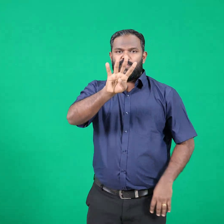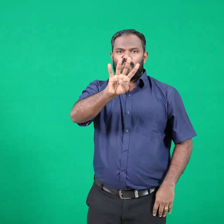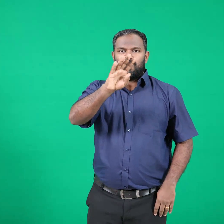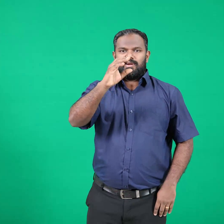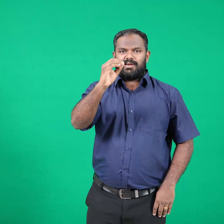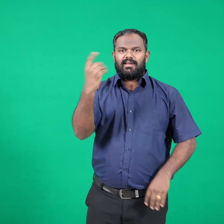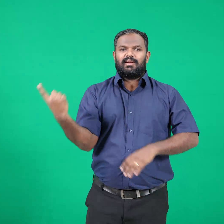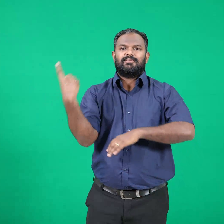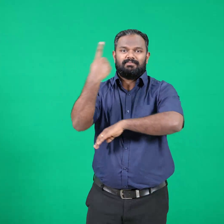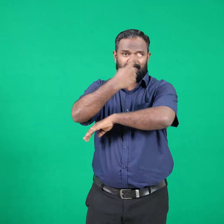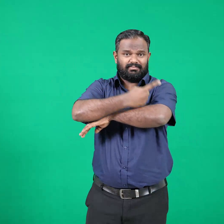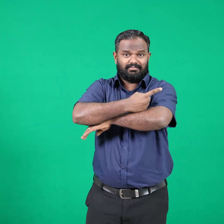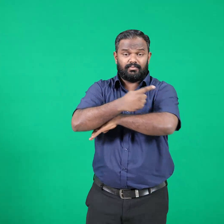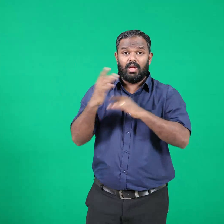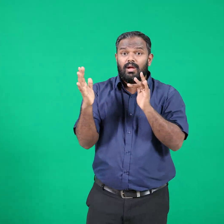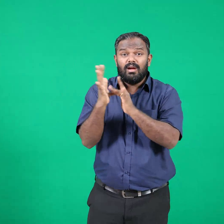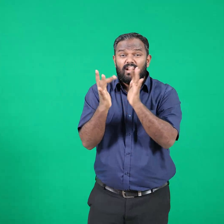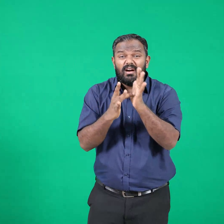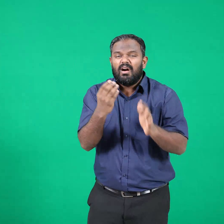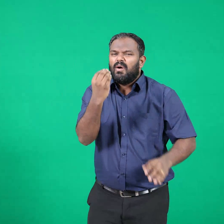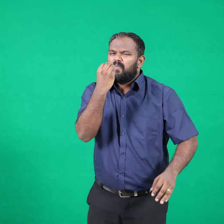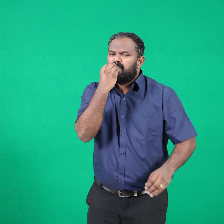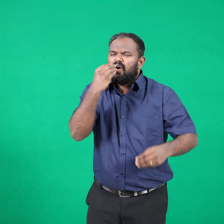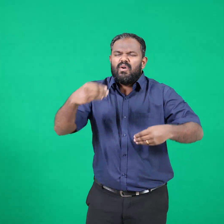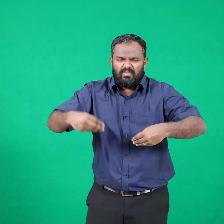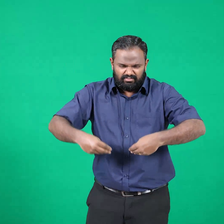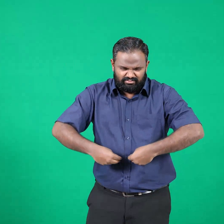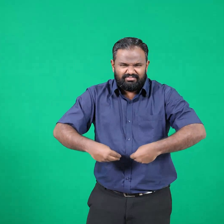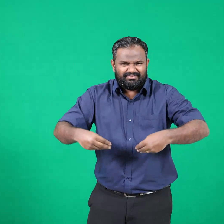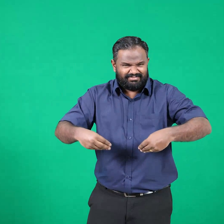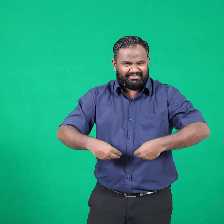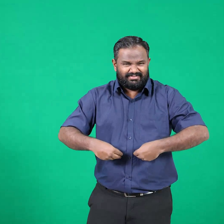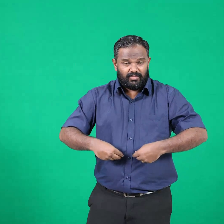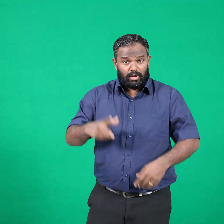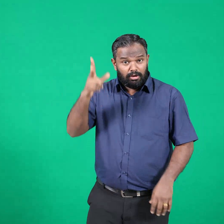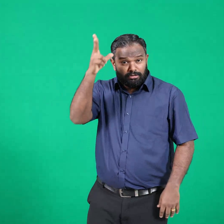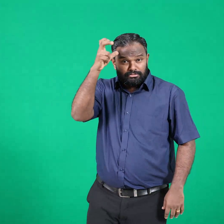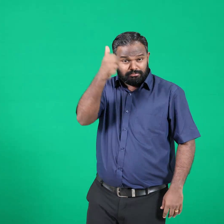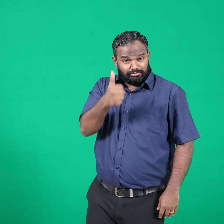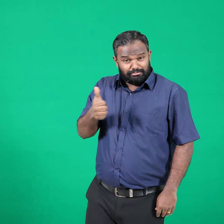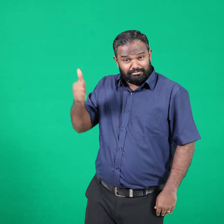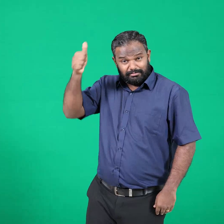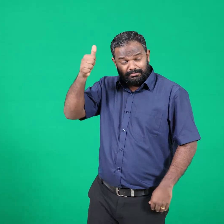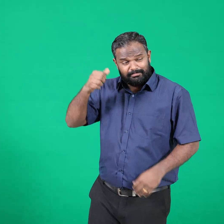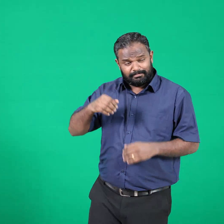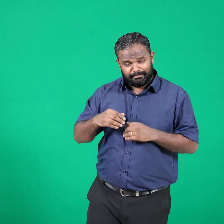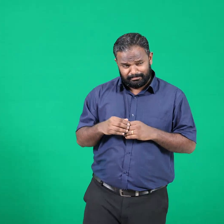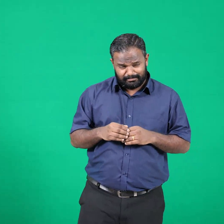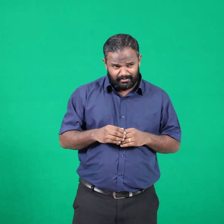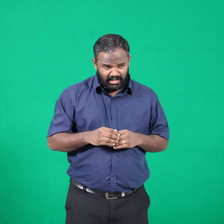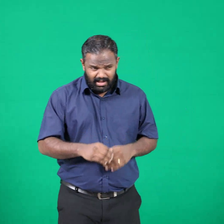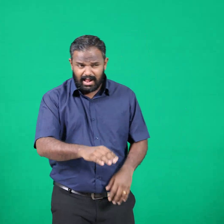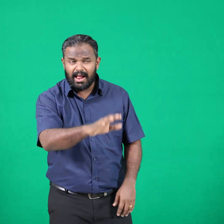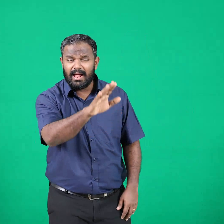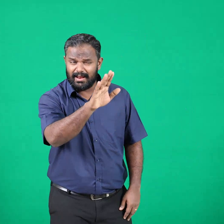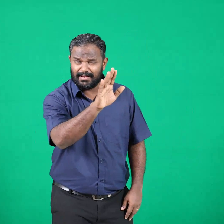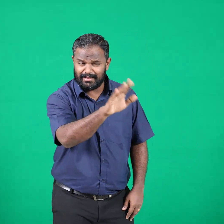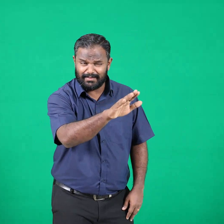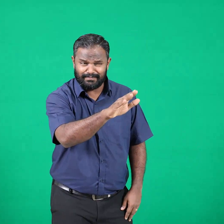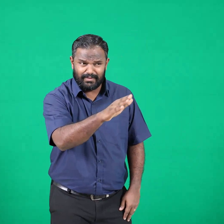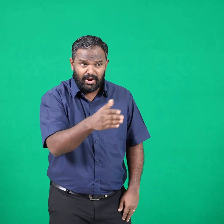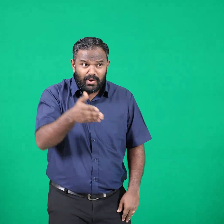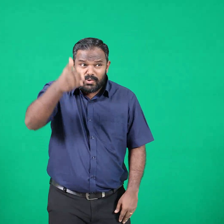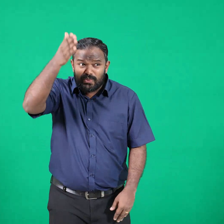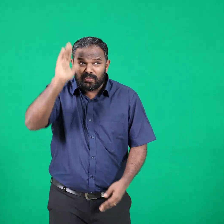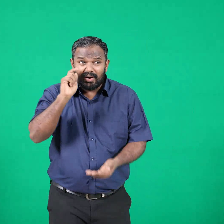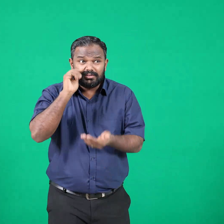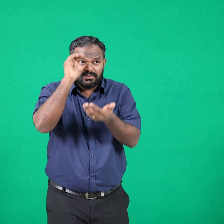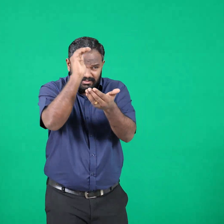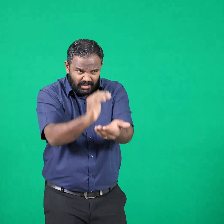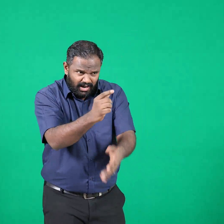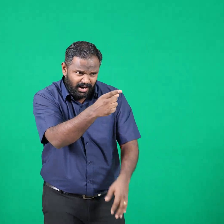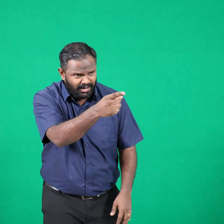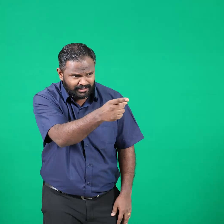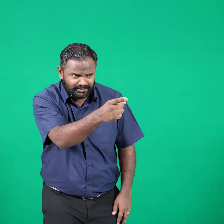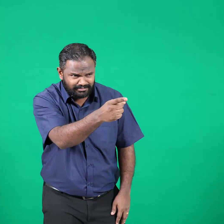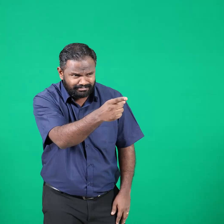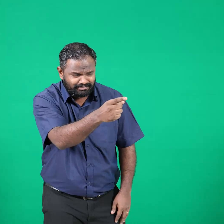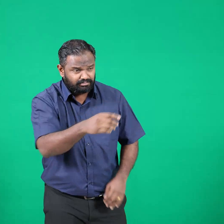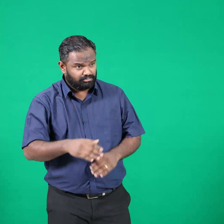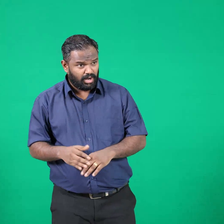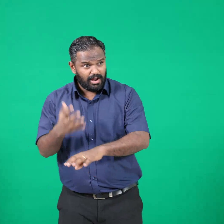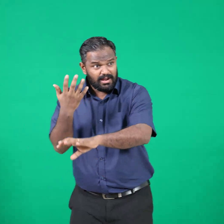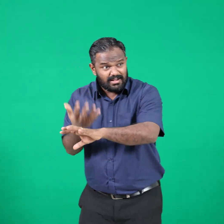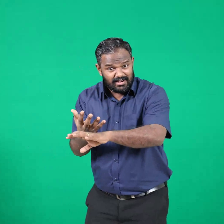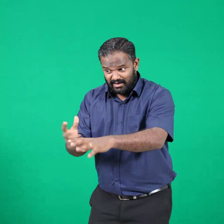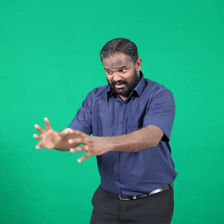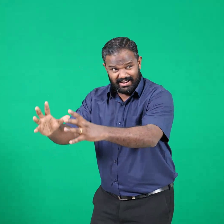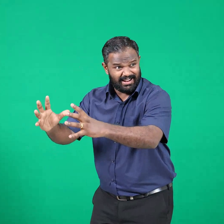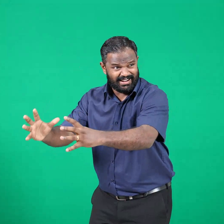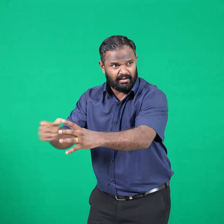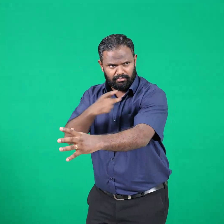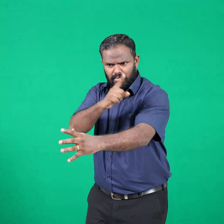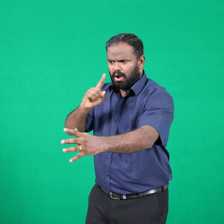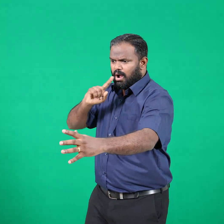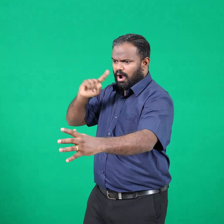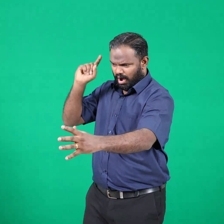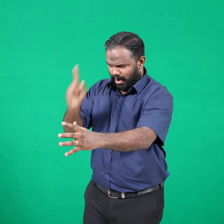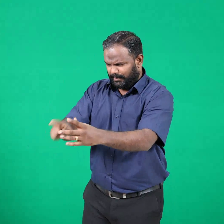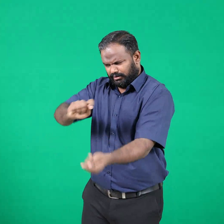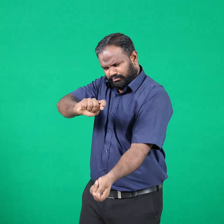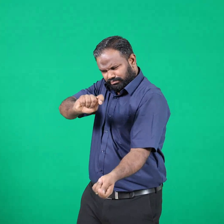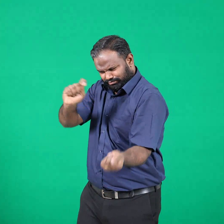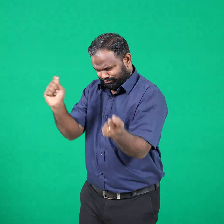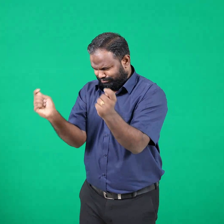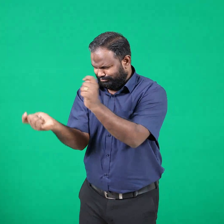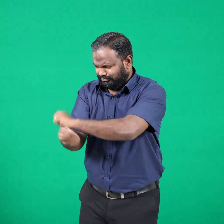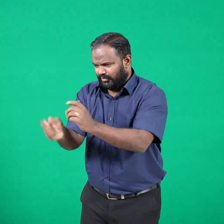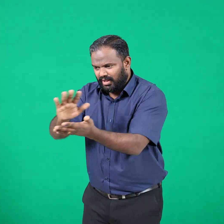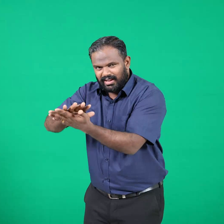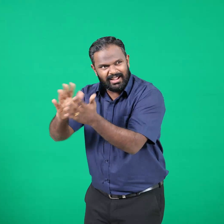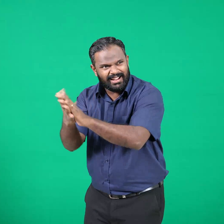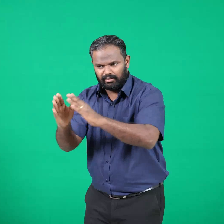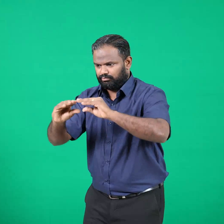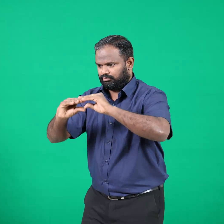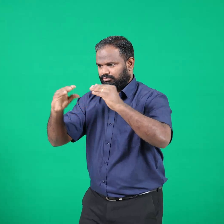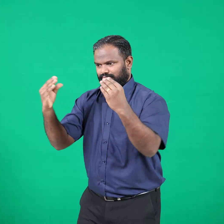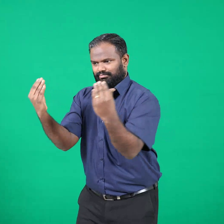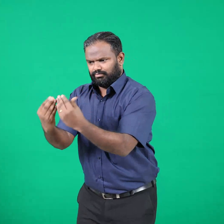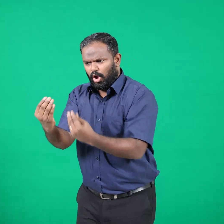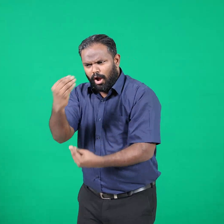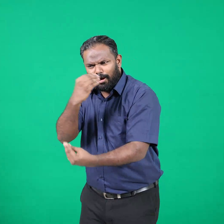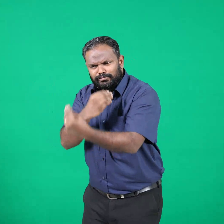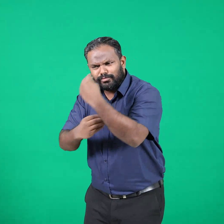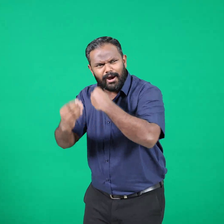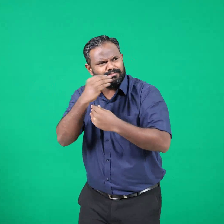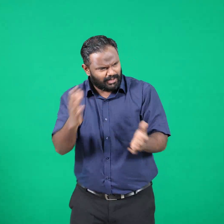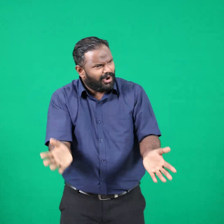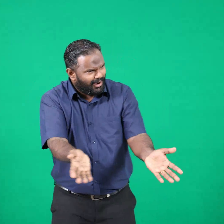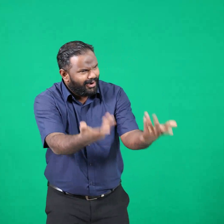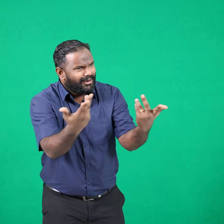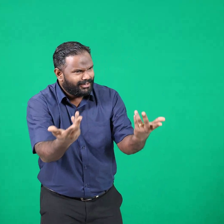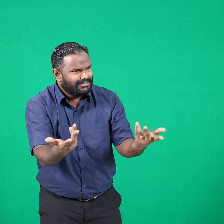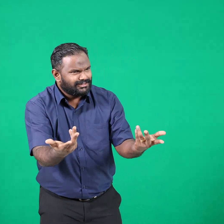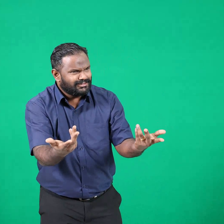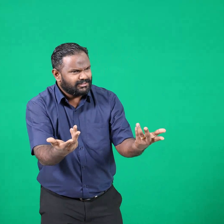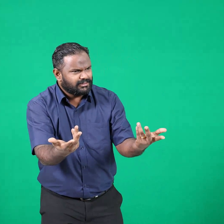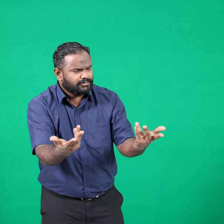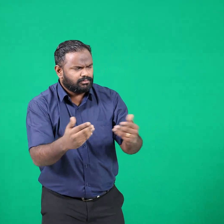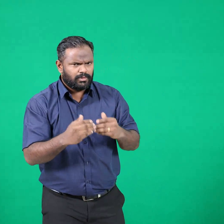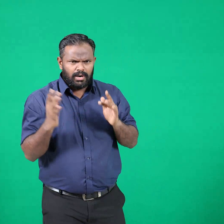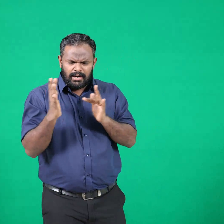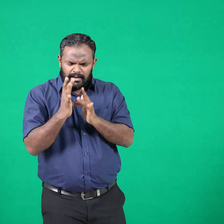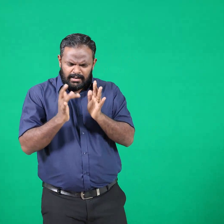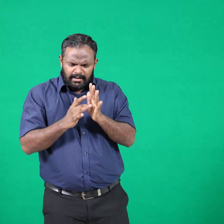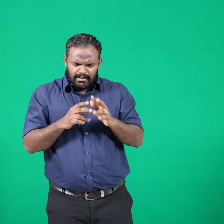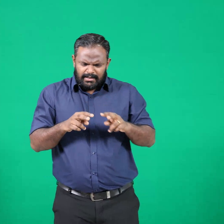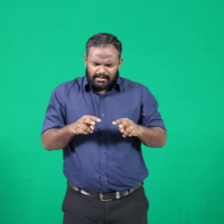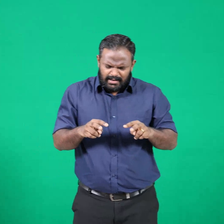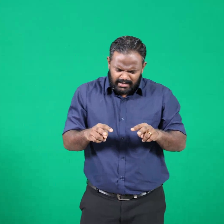He ate nothing during those days, and when they had ended, He was hungry.